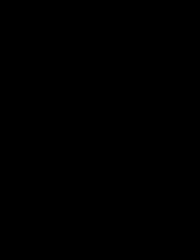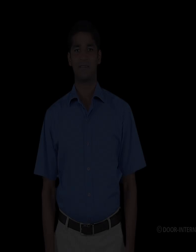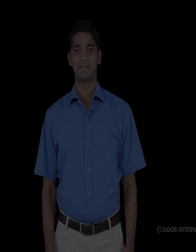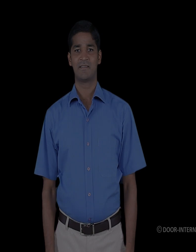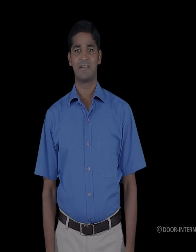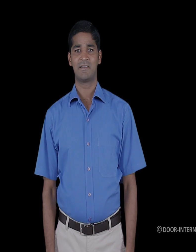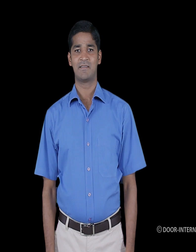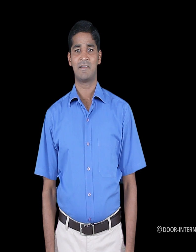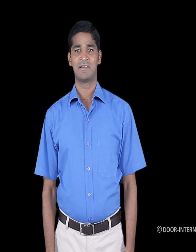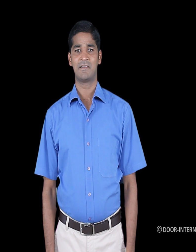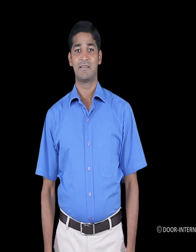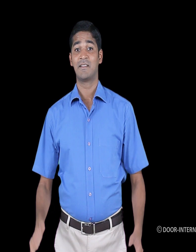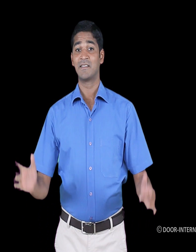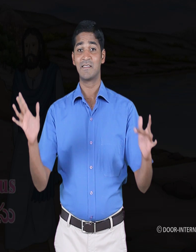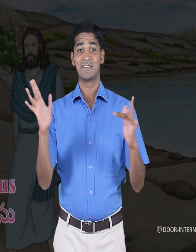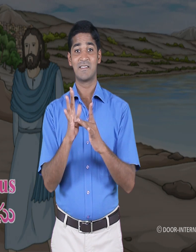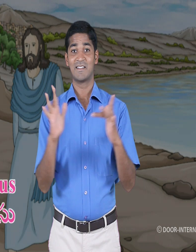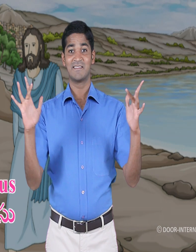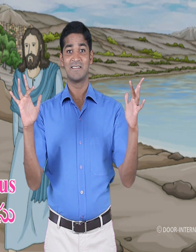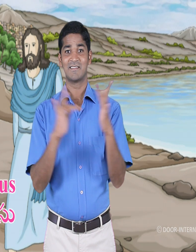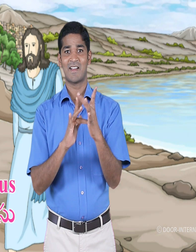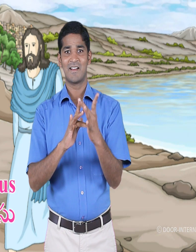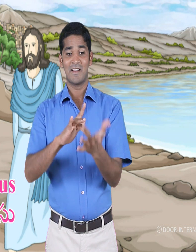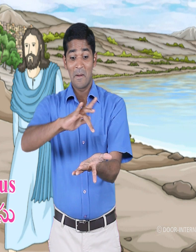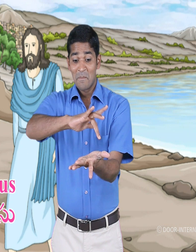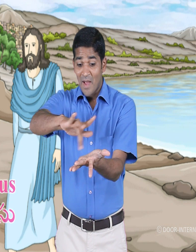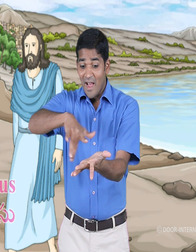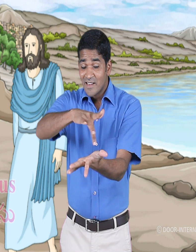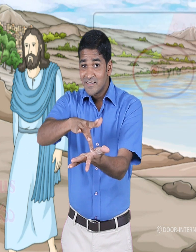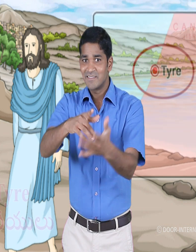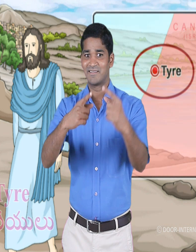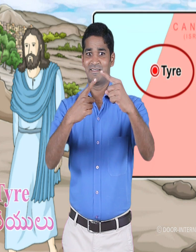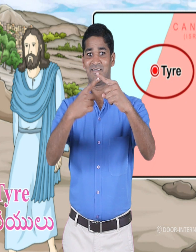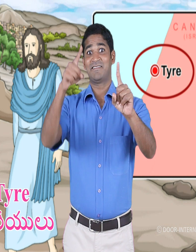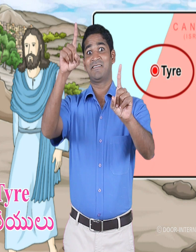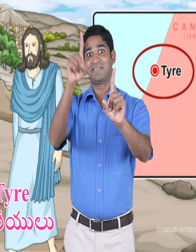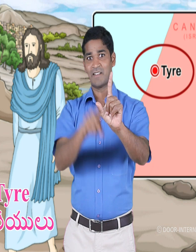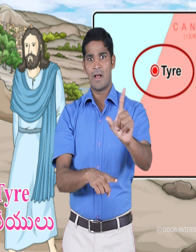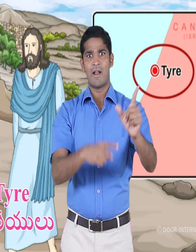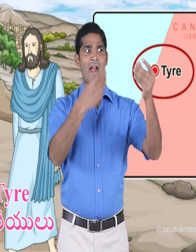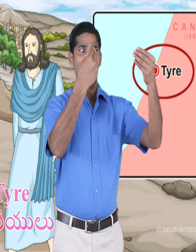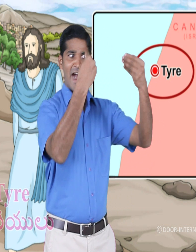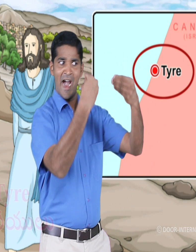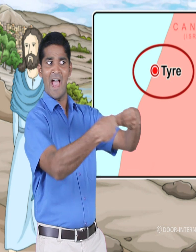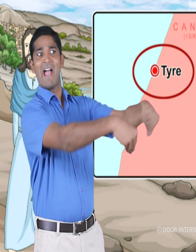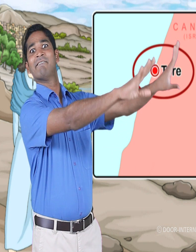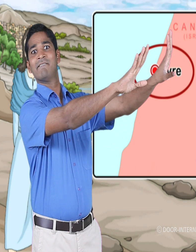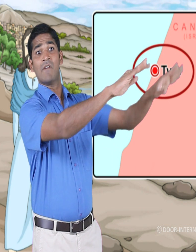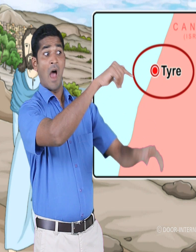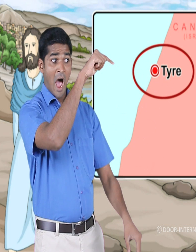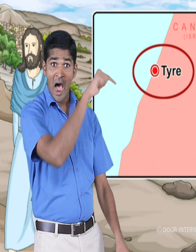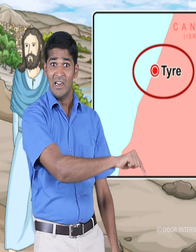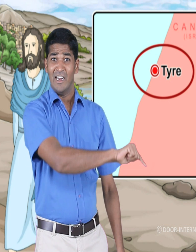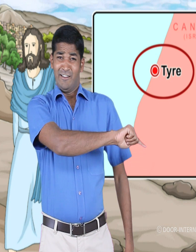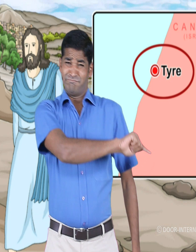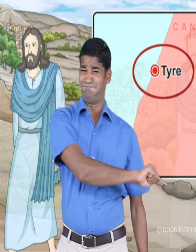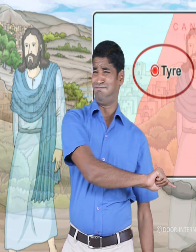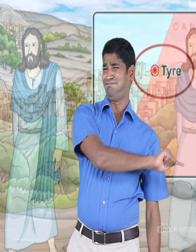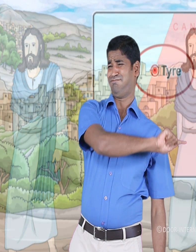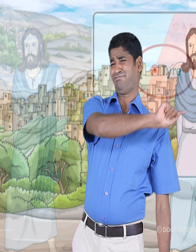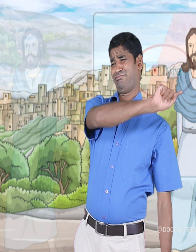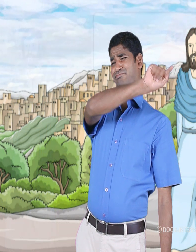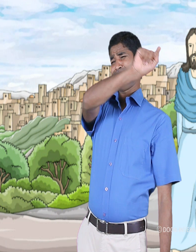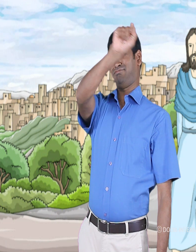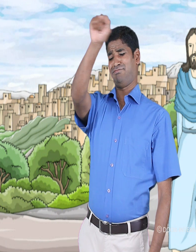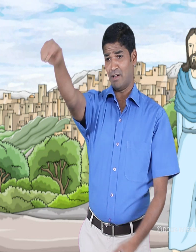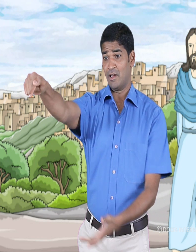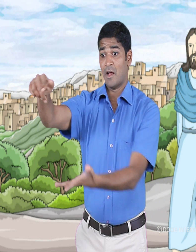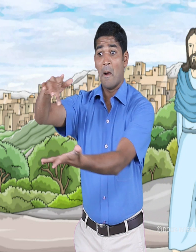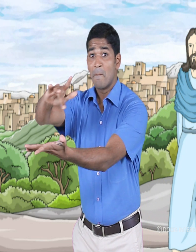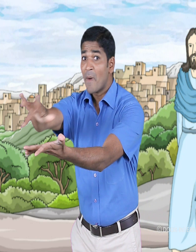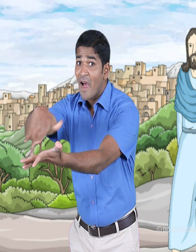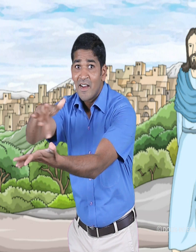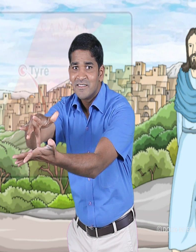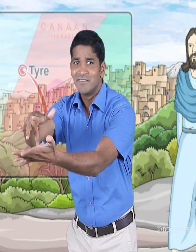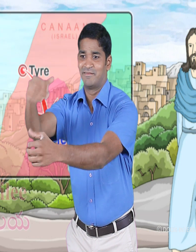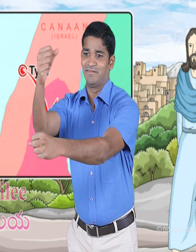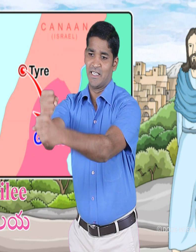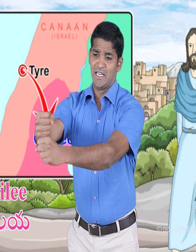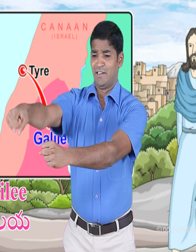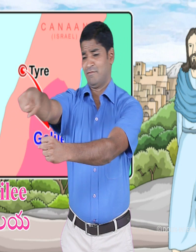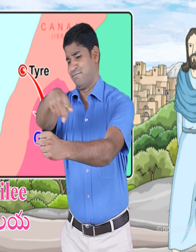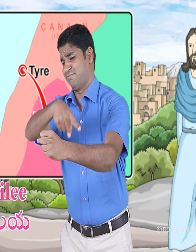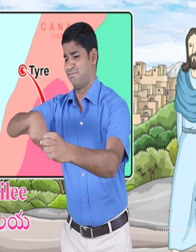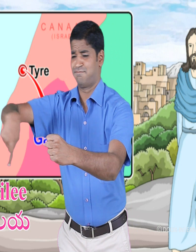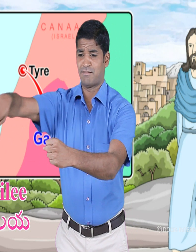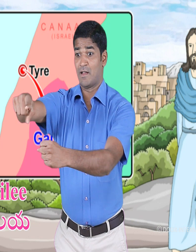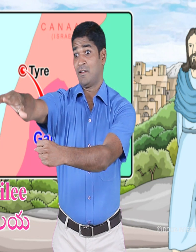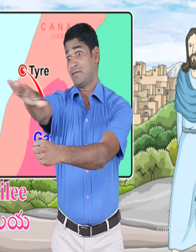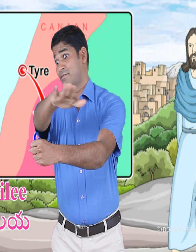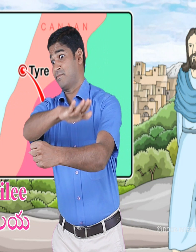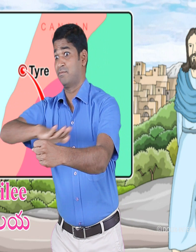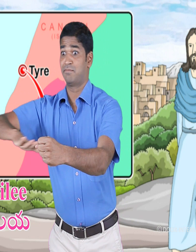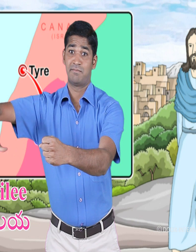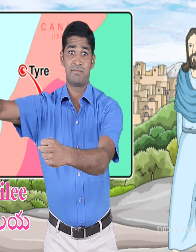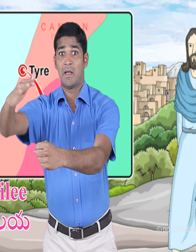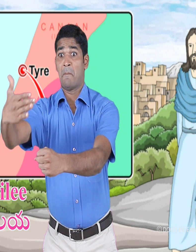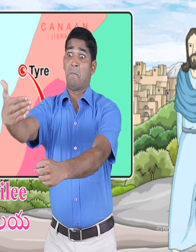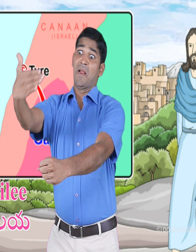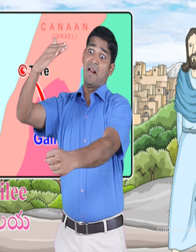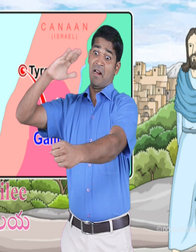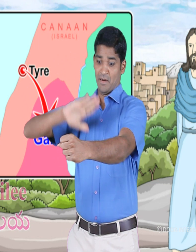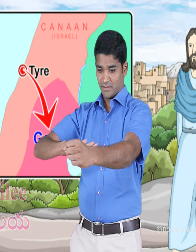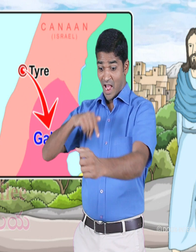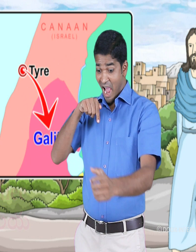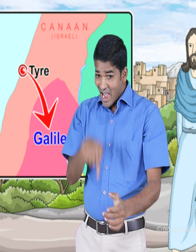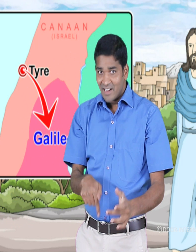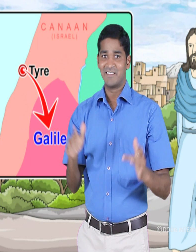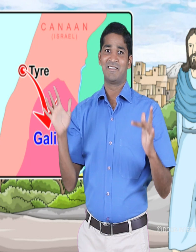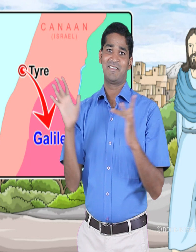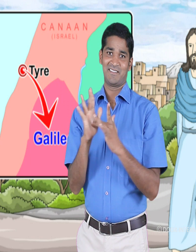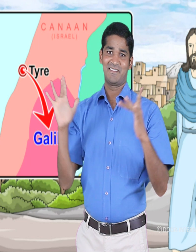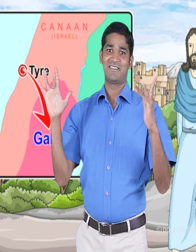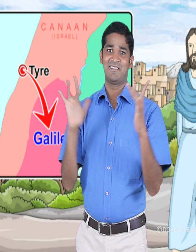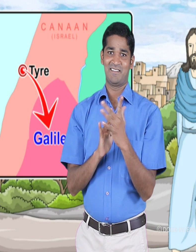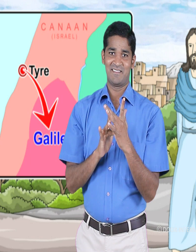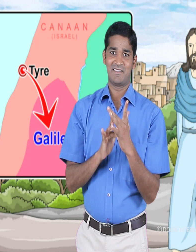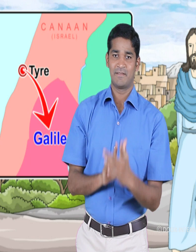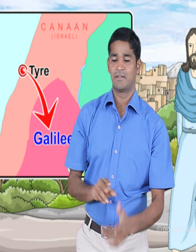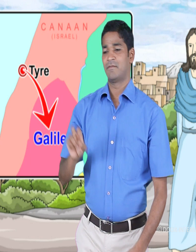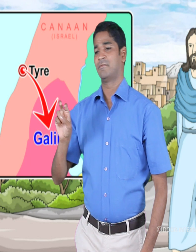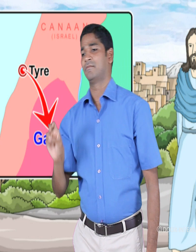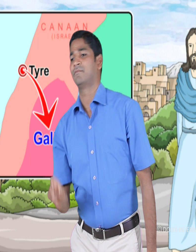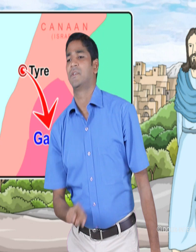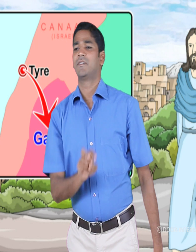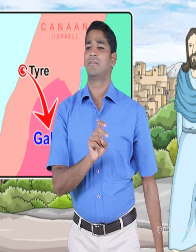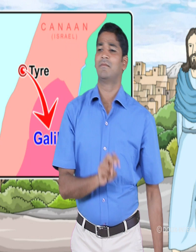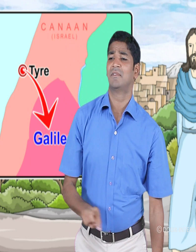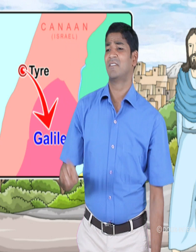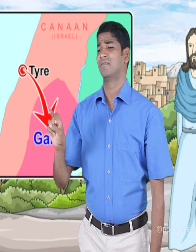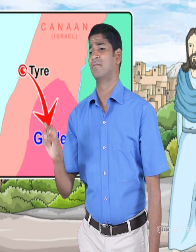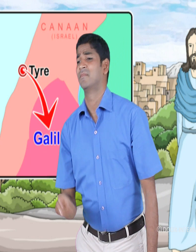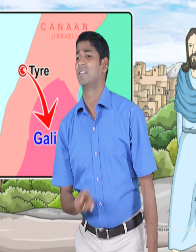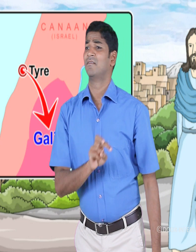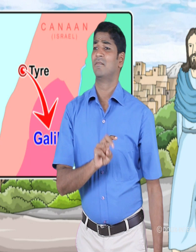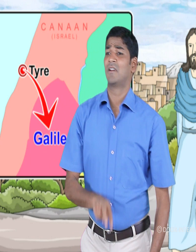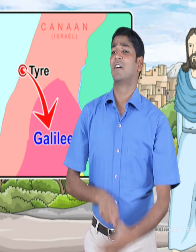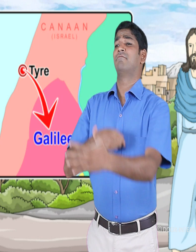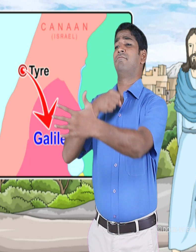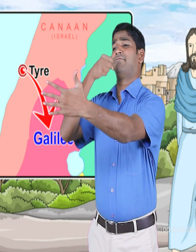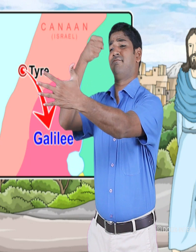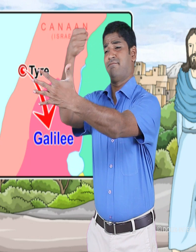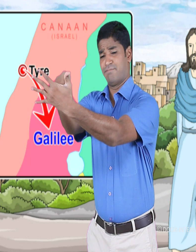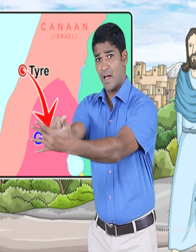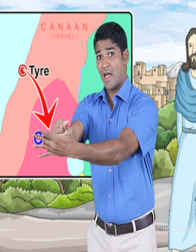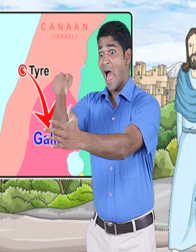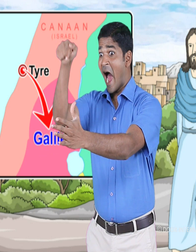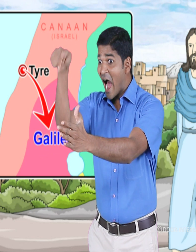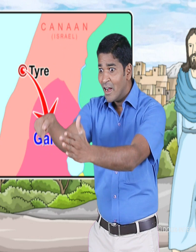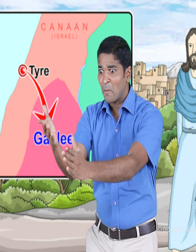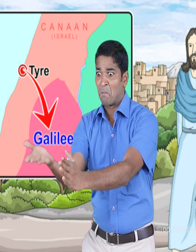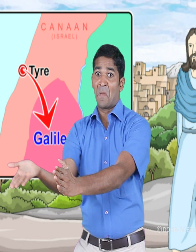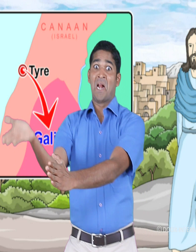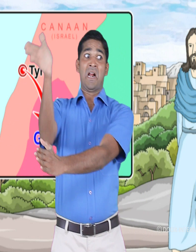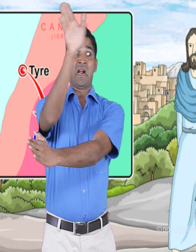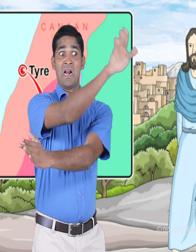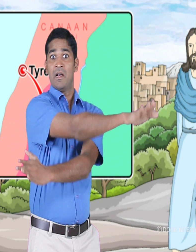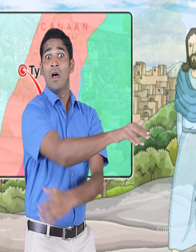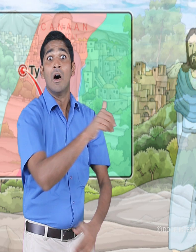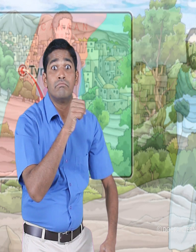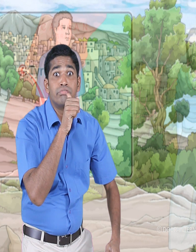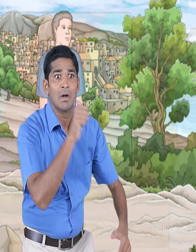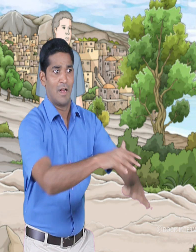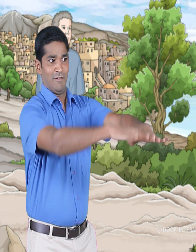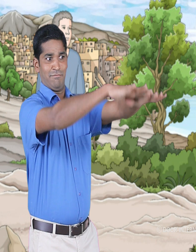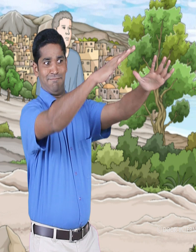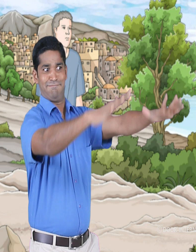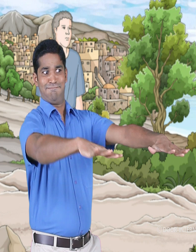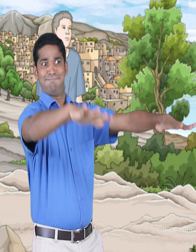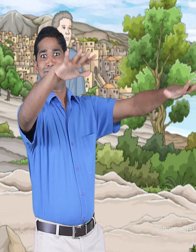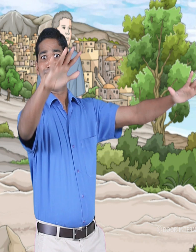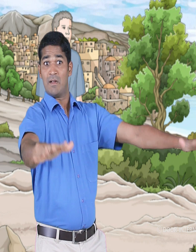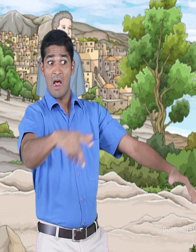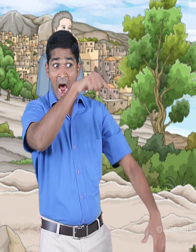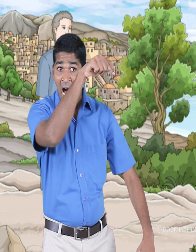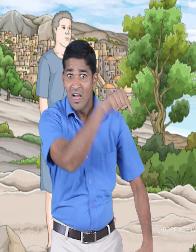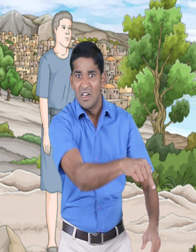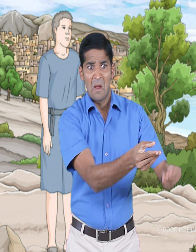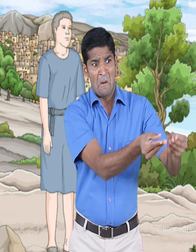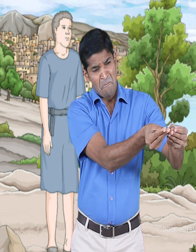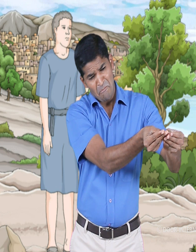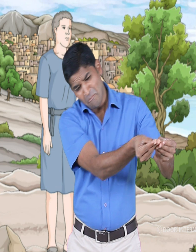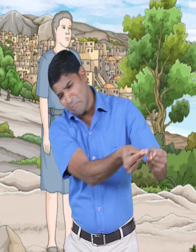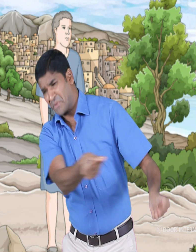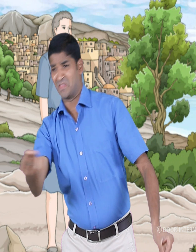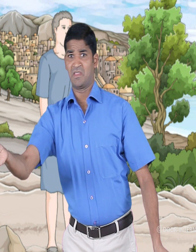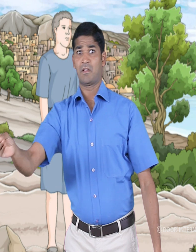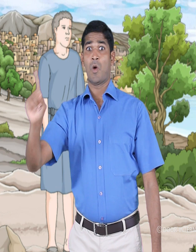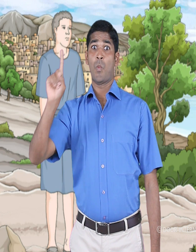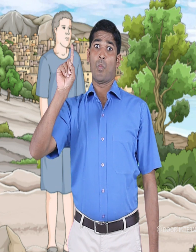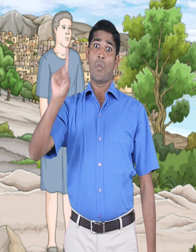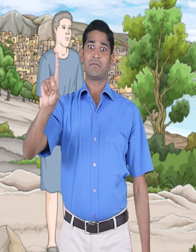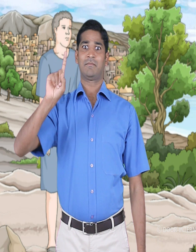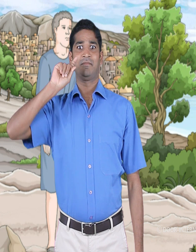Then Jesus left the region of Tyre and went through Sidon to the Sea of Galilee and into the region of the Decapolis.